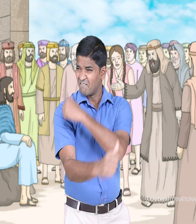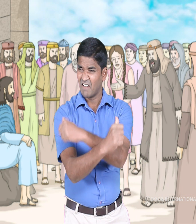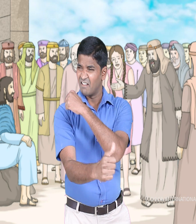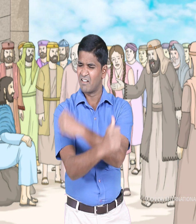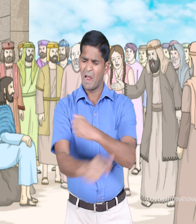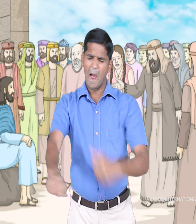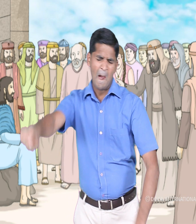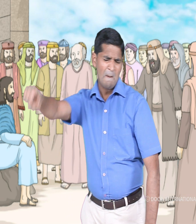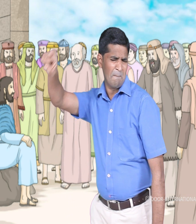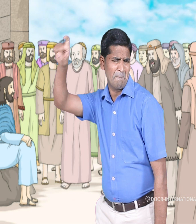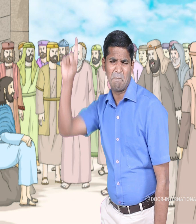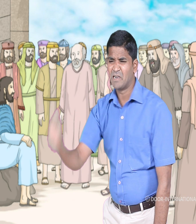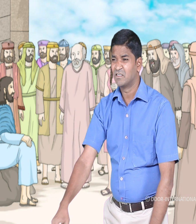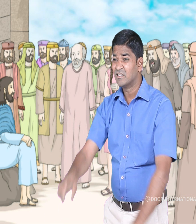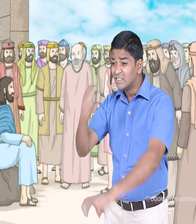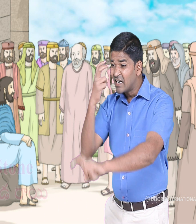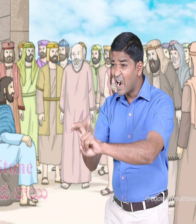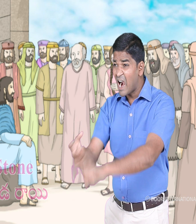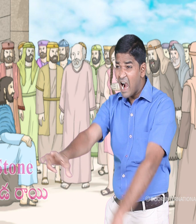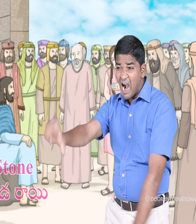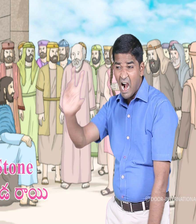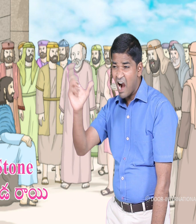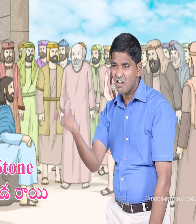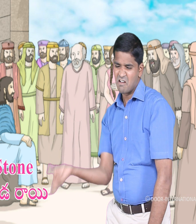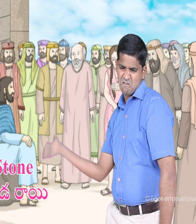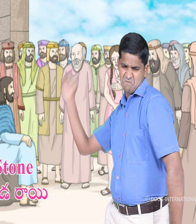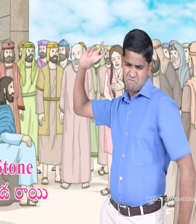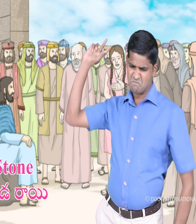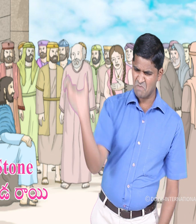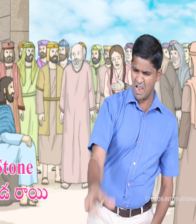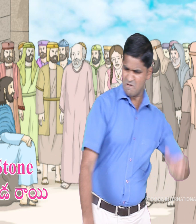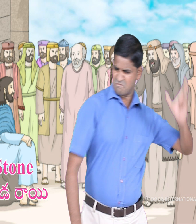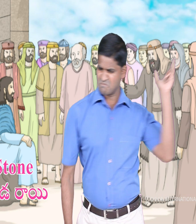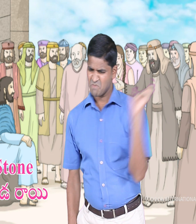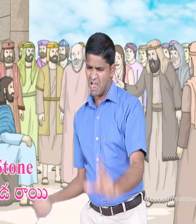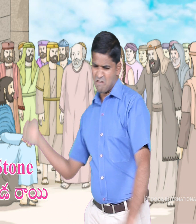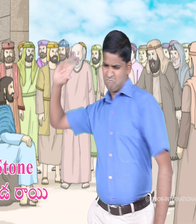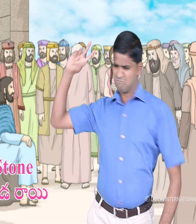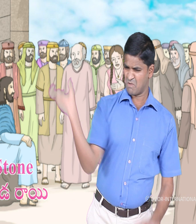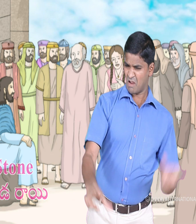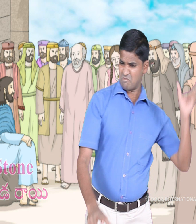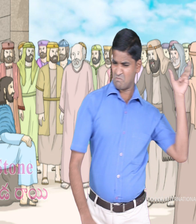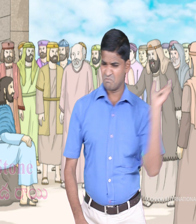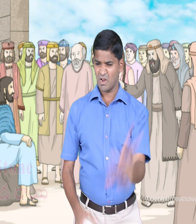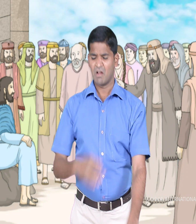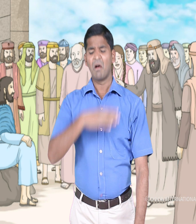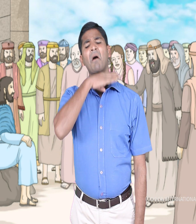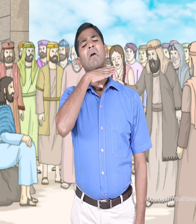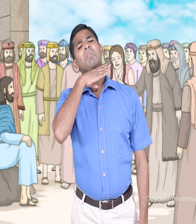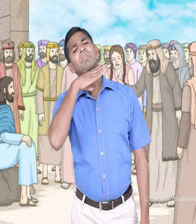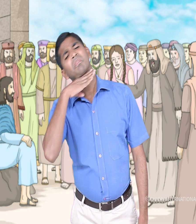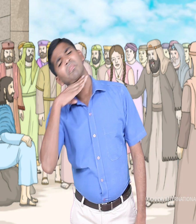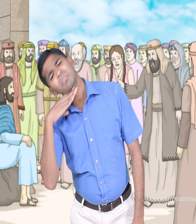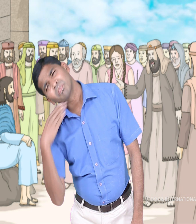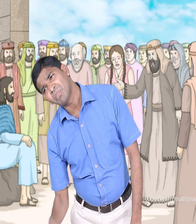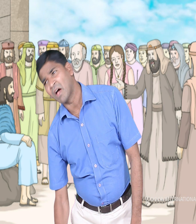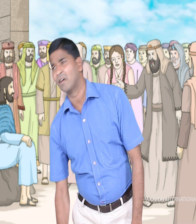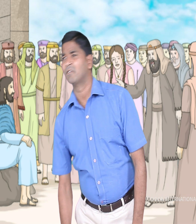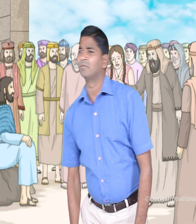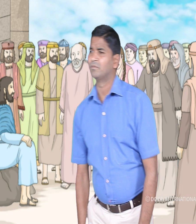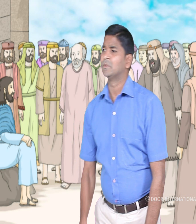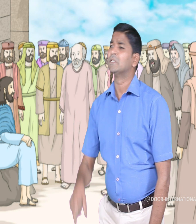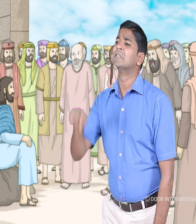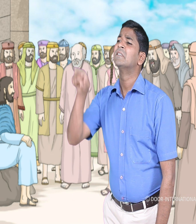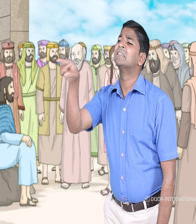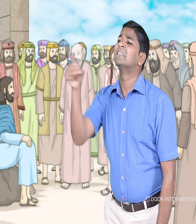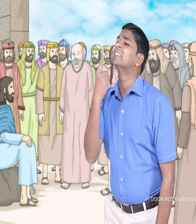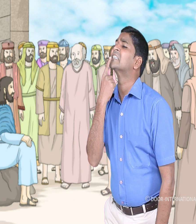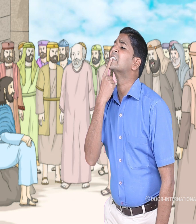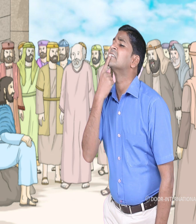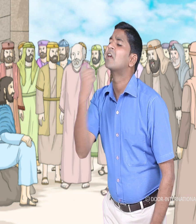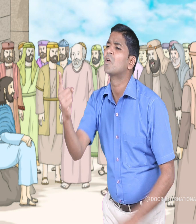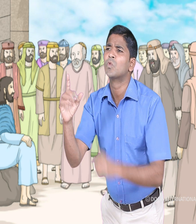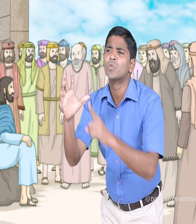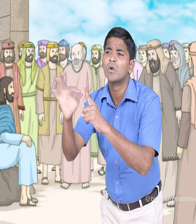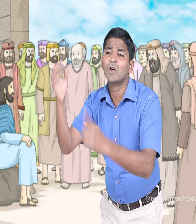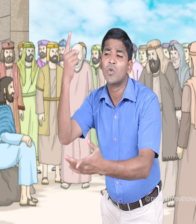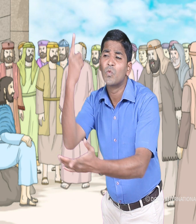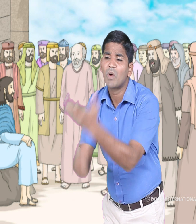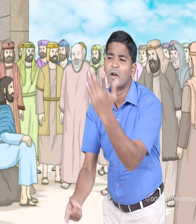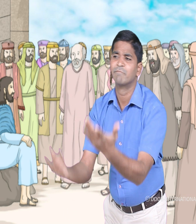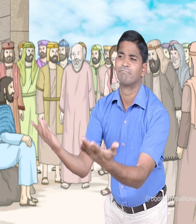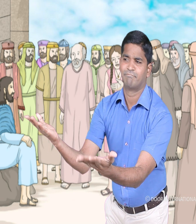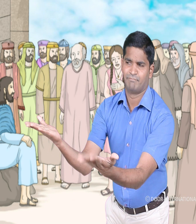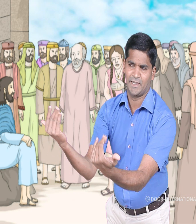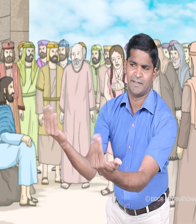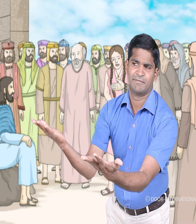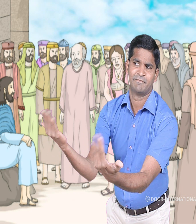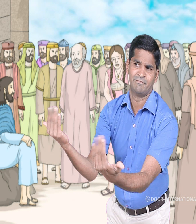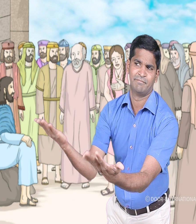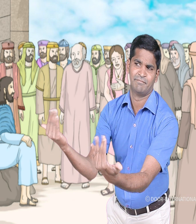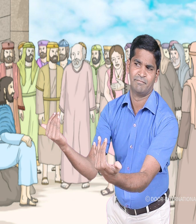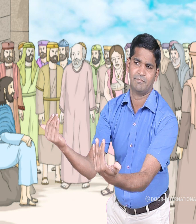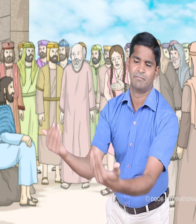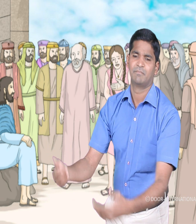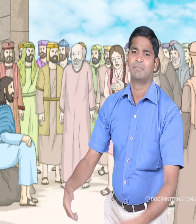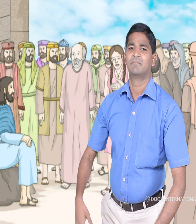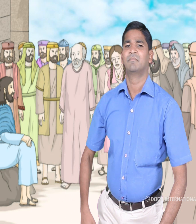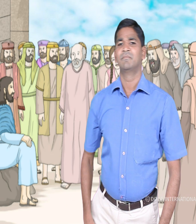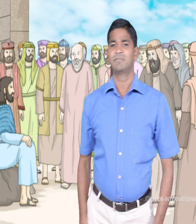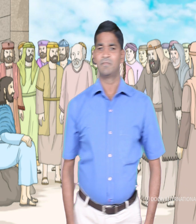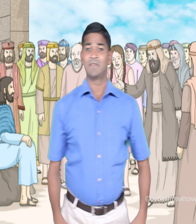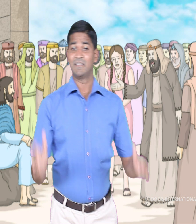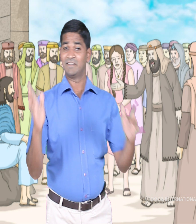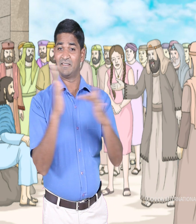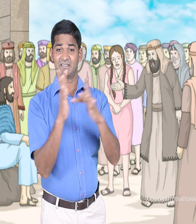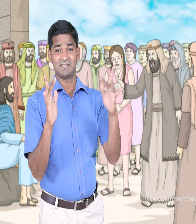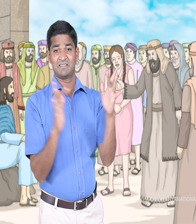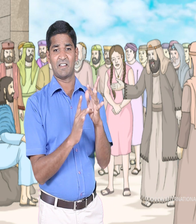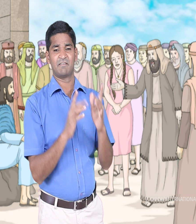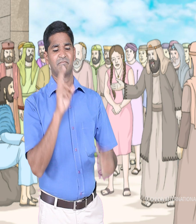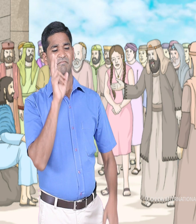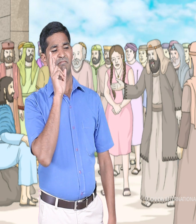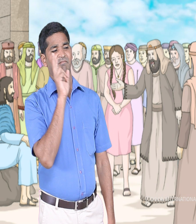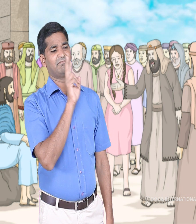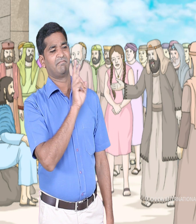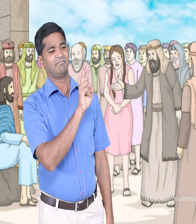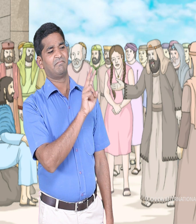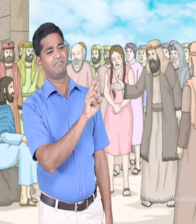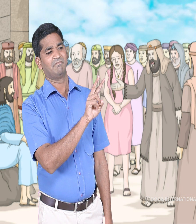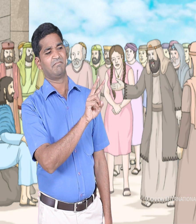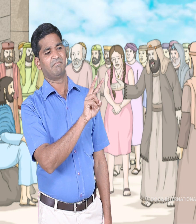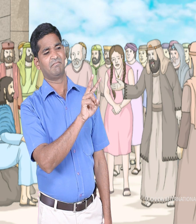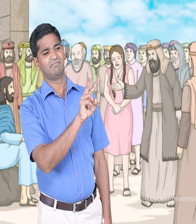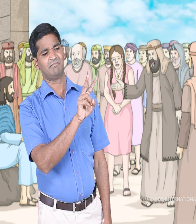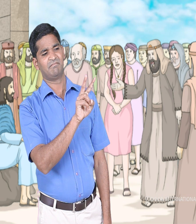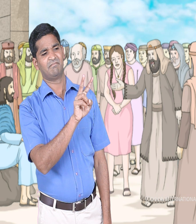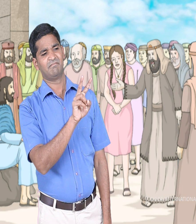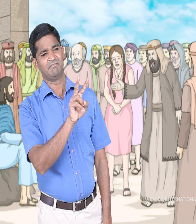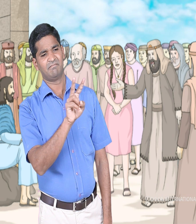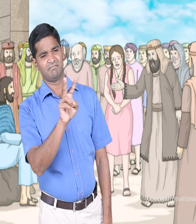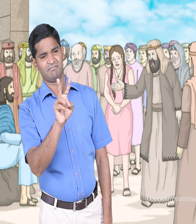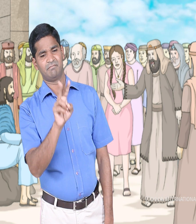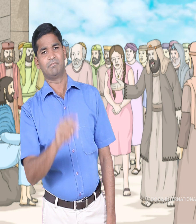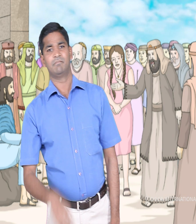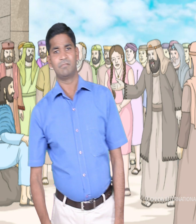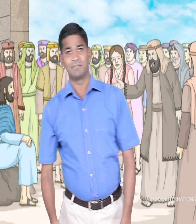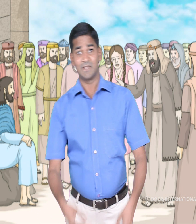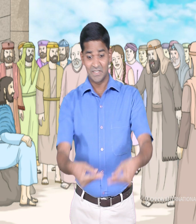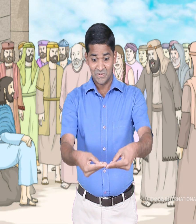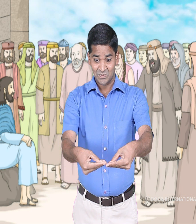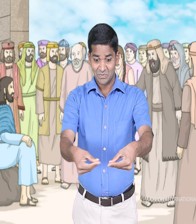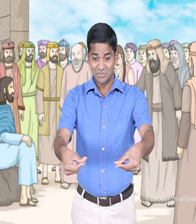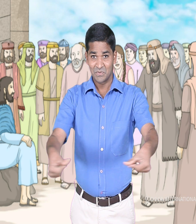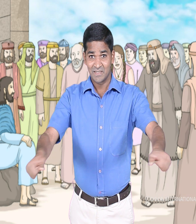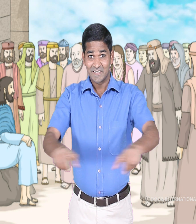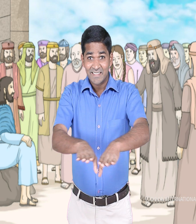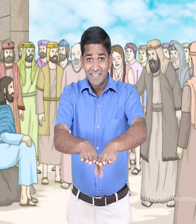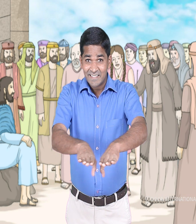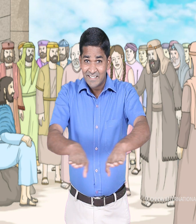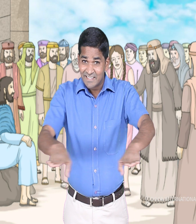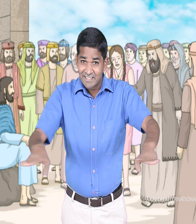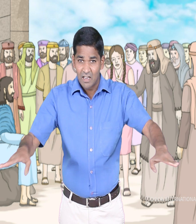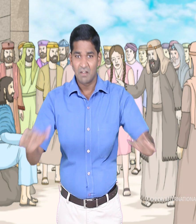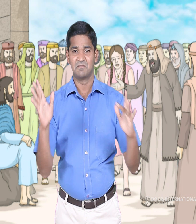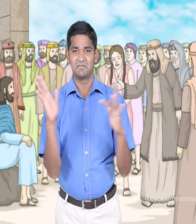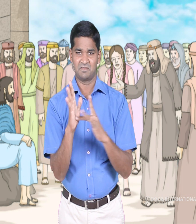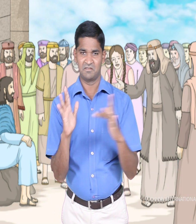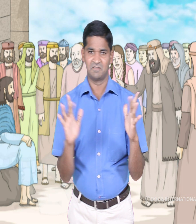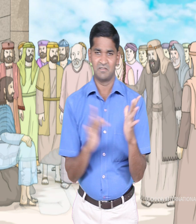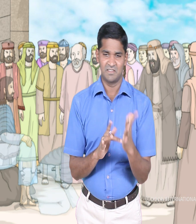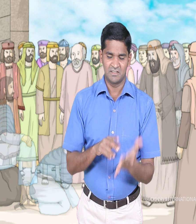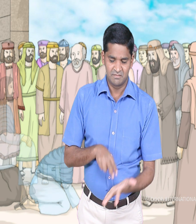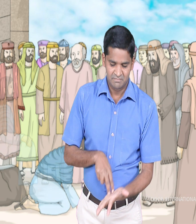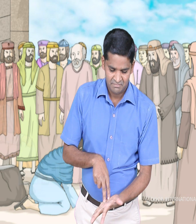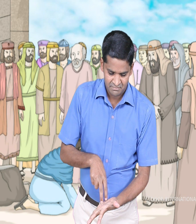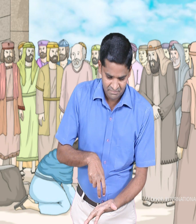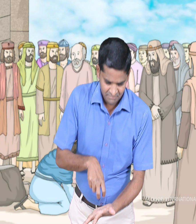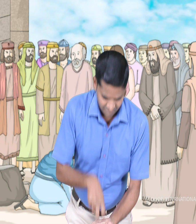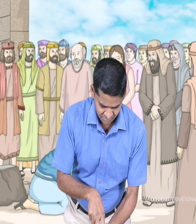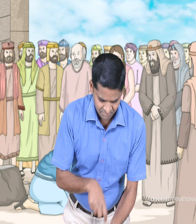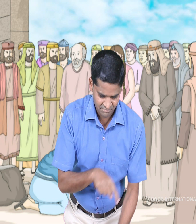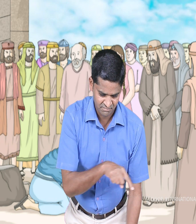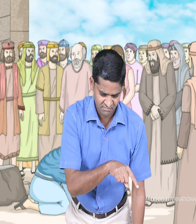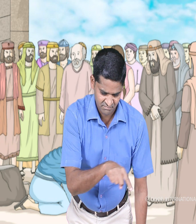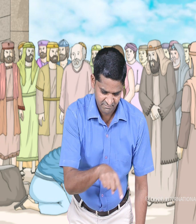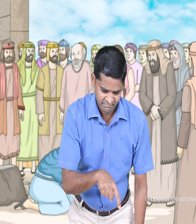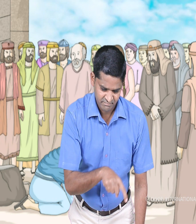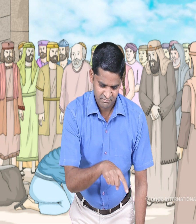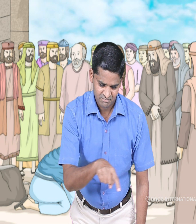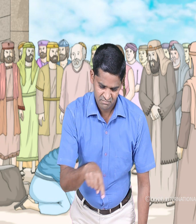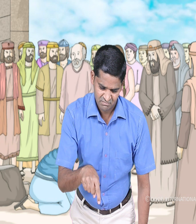They said this to test Him, in order to have a basis for accusing Him.